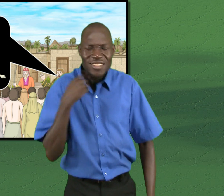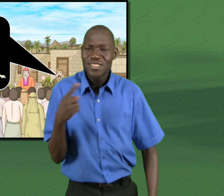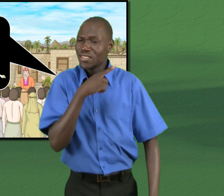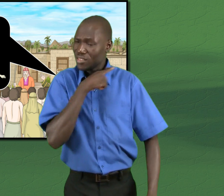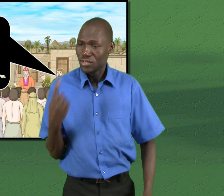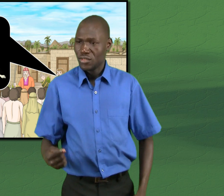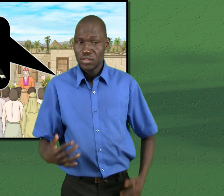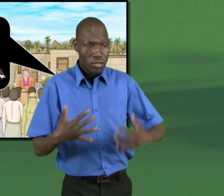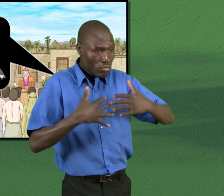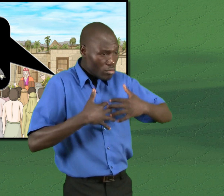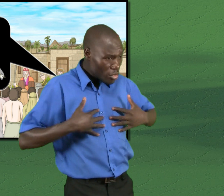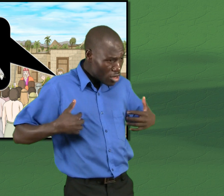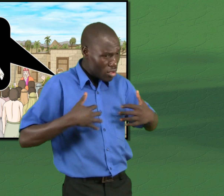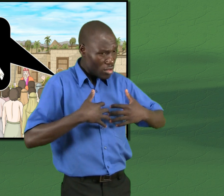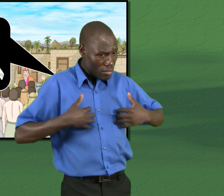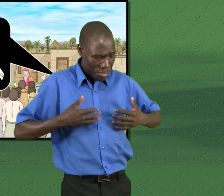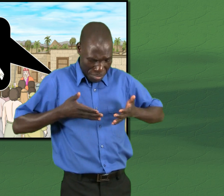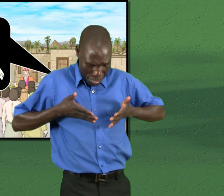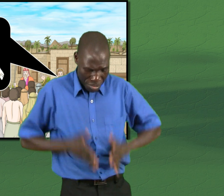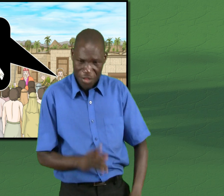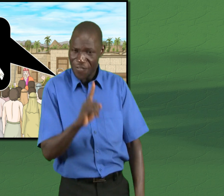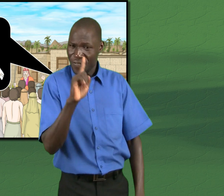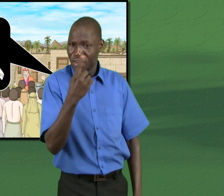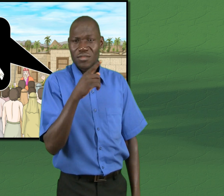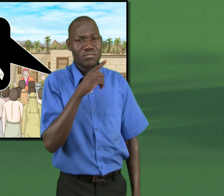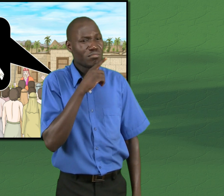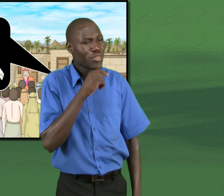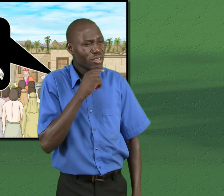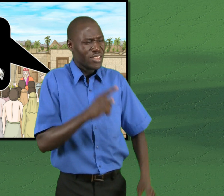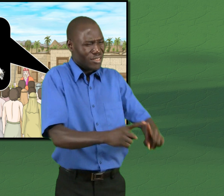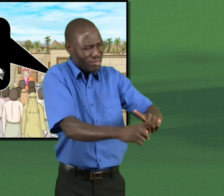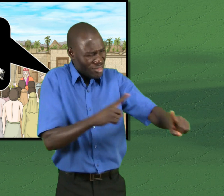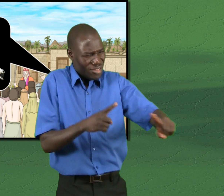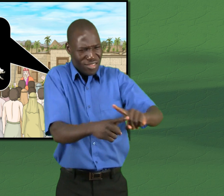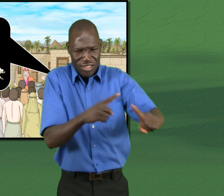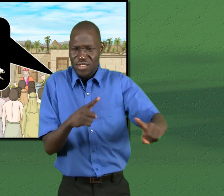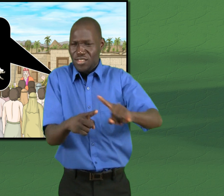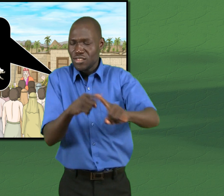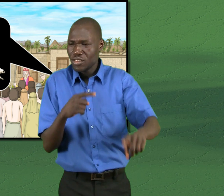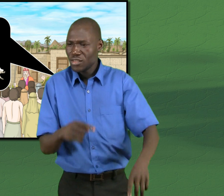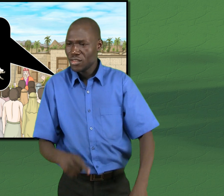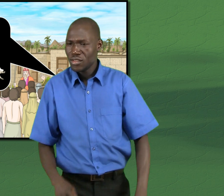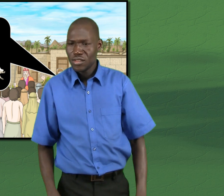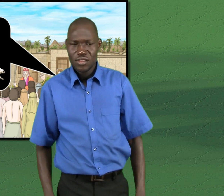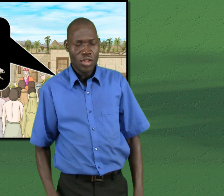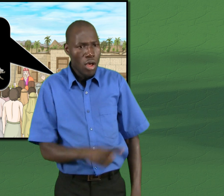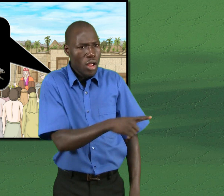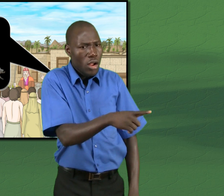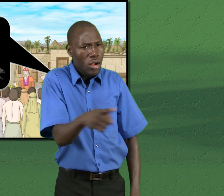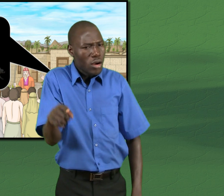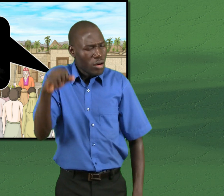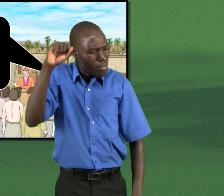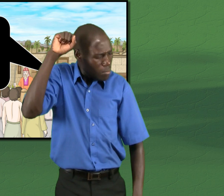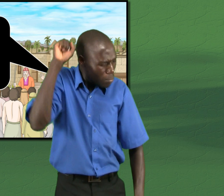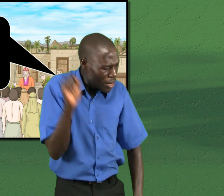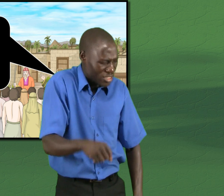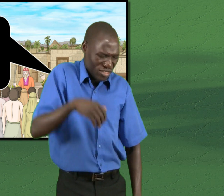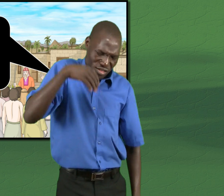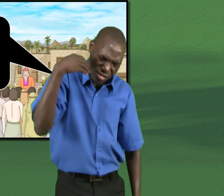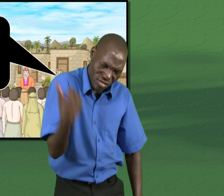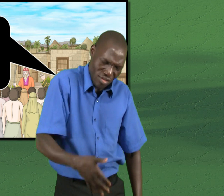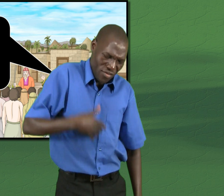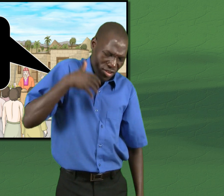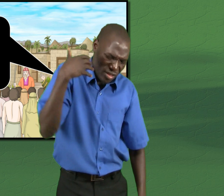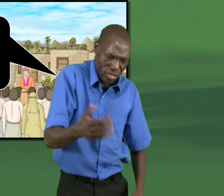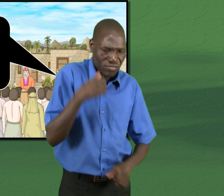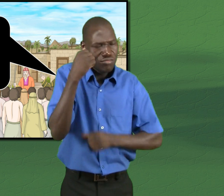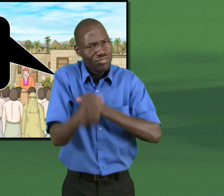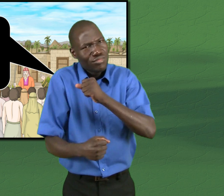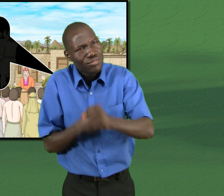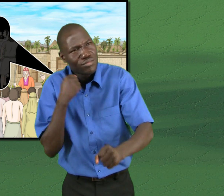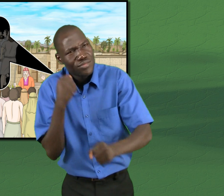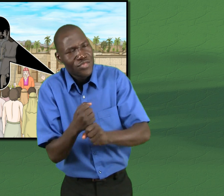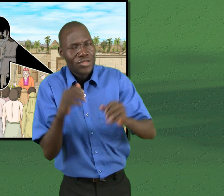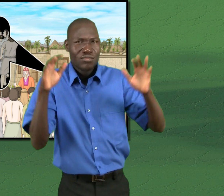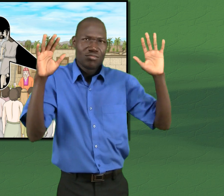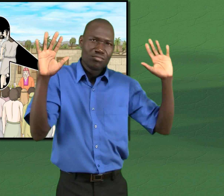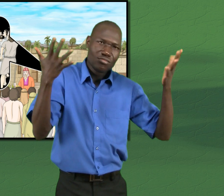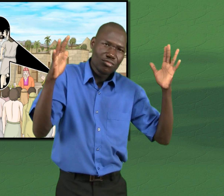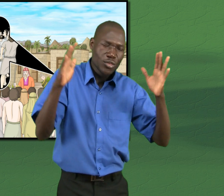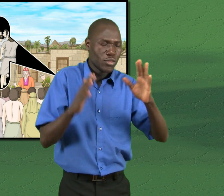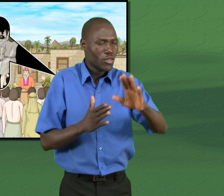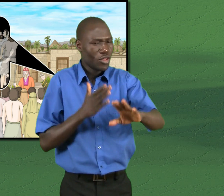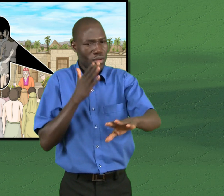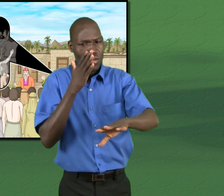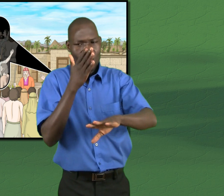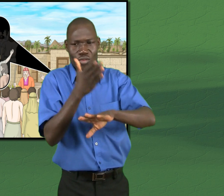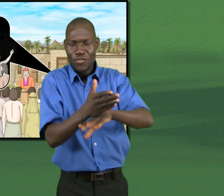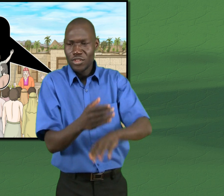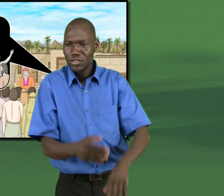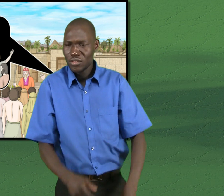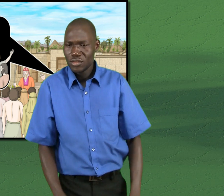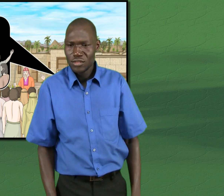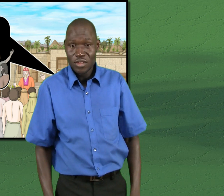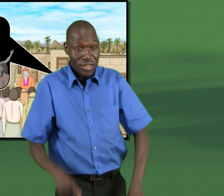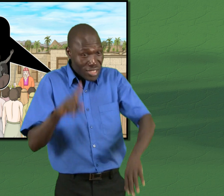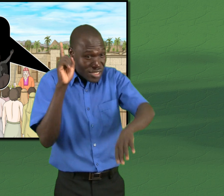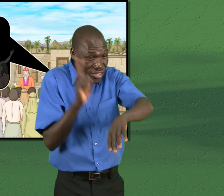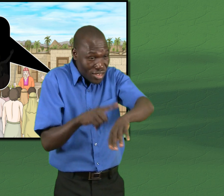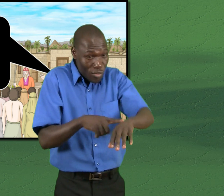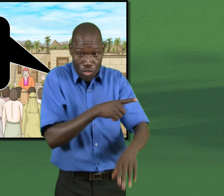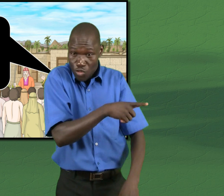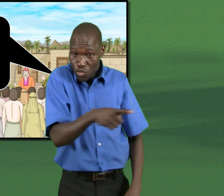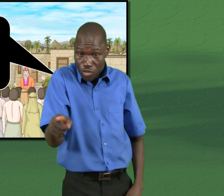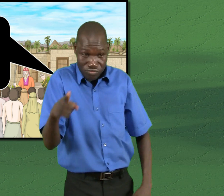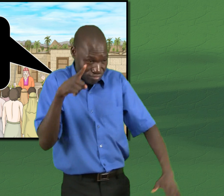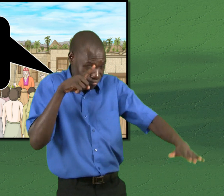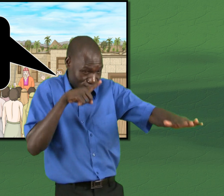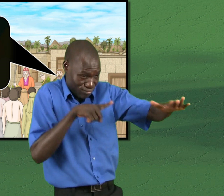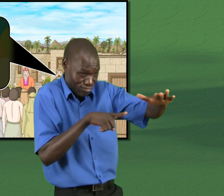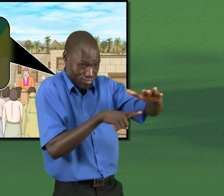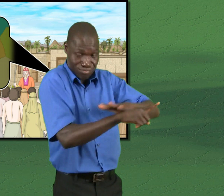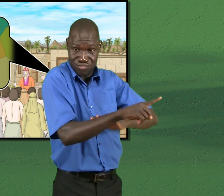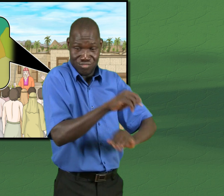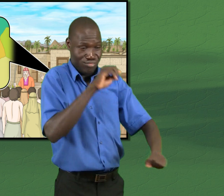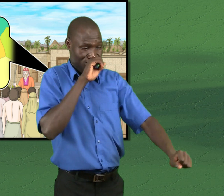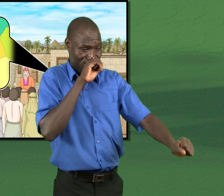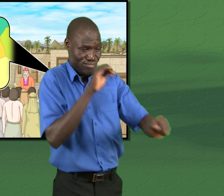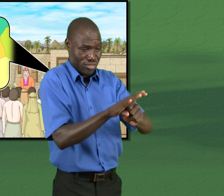And you are to keep this command as a permanent statute for you and your descendants.